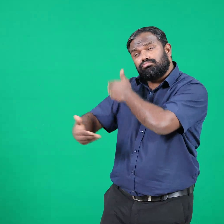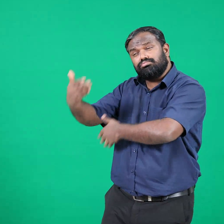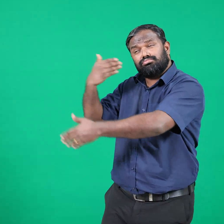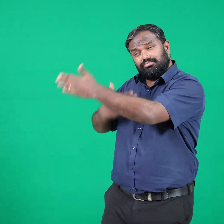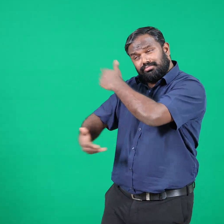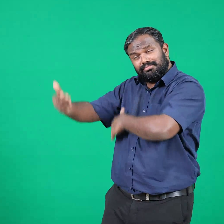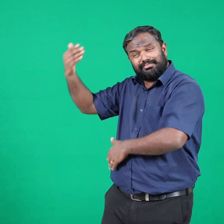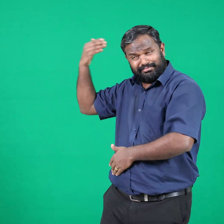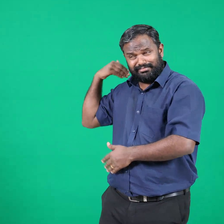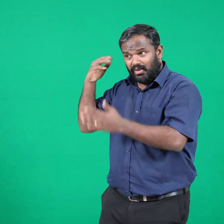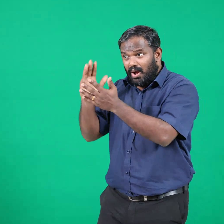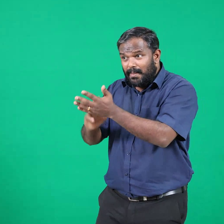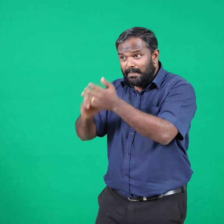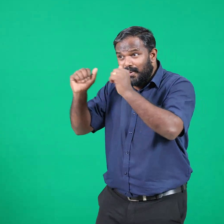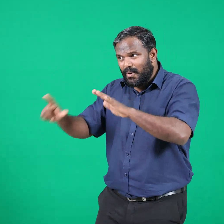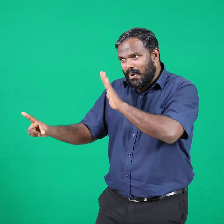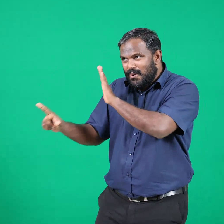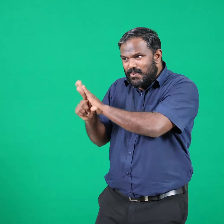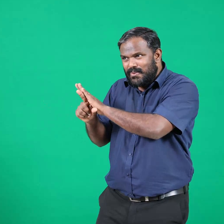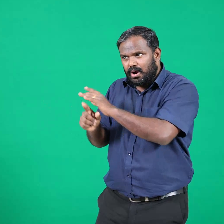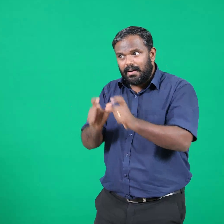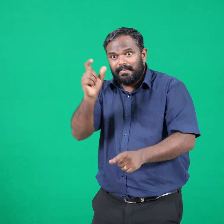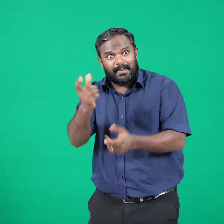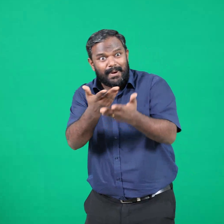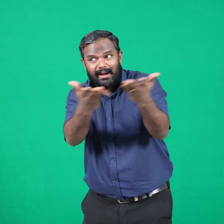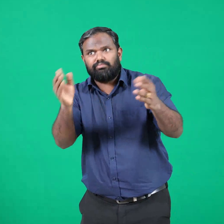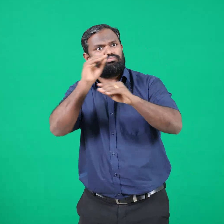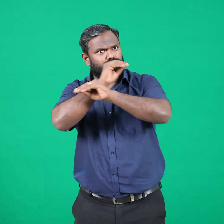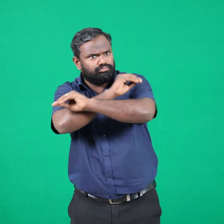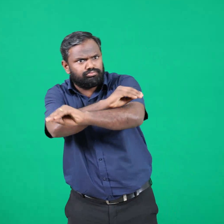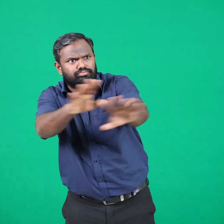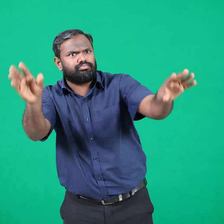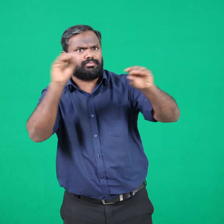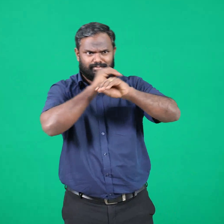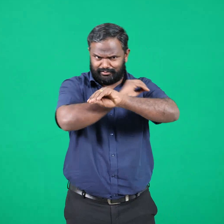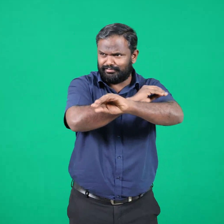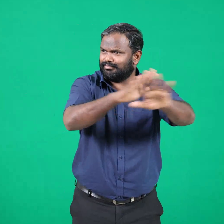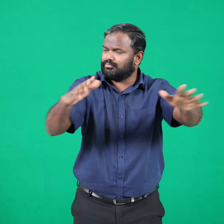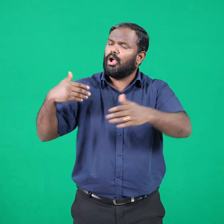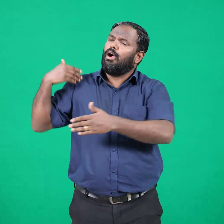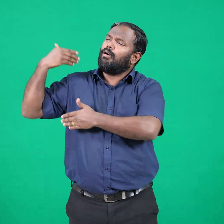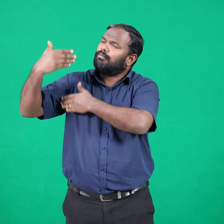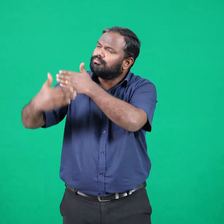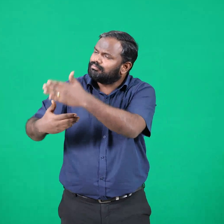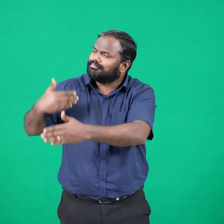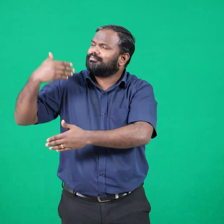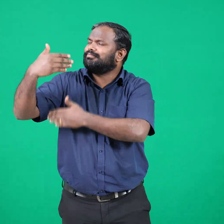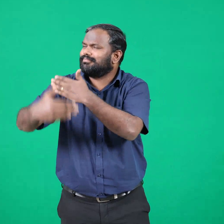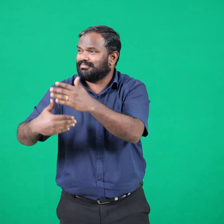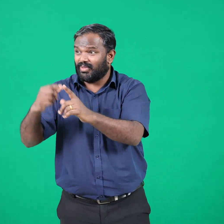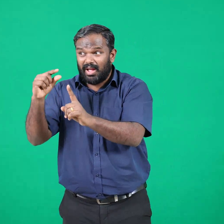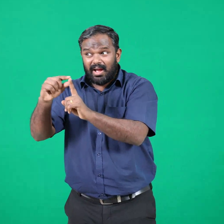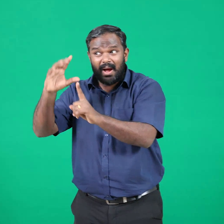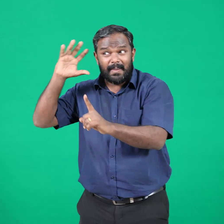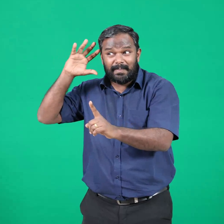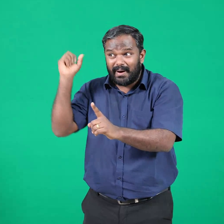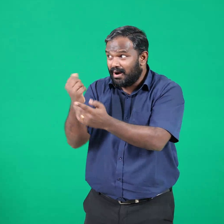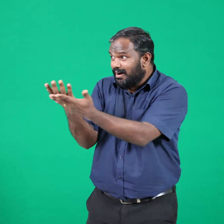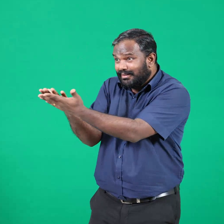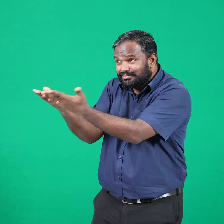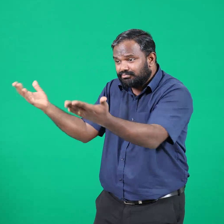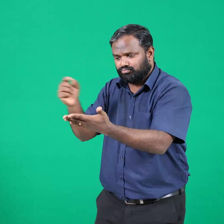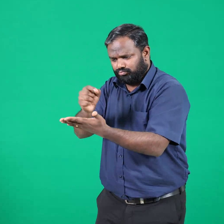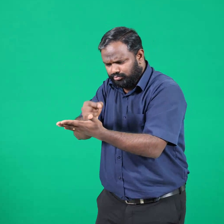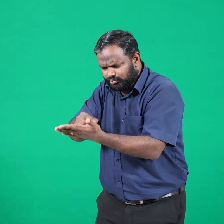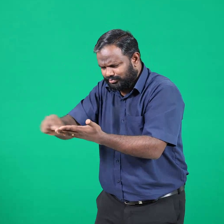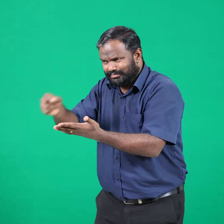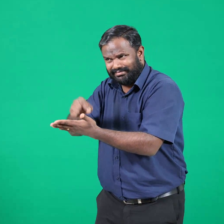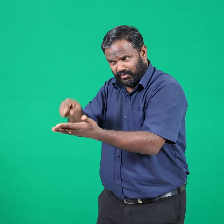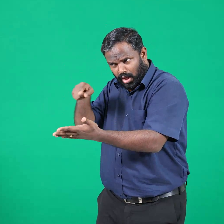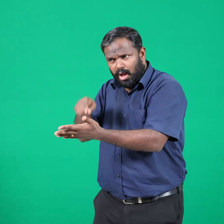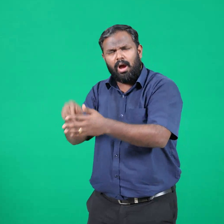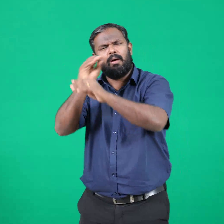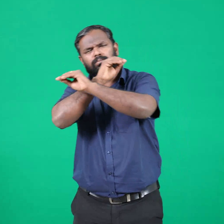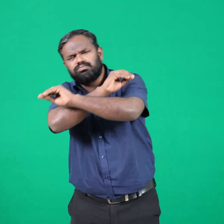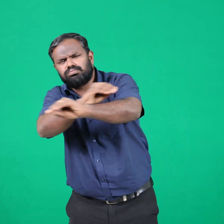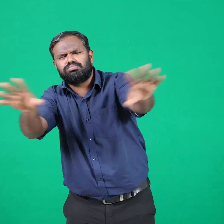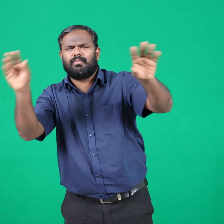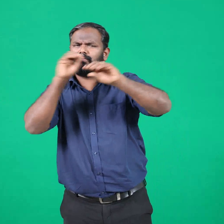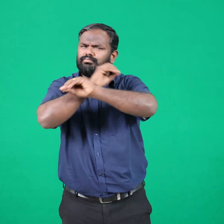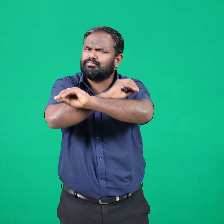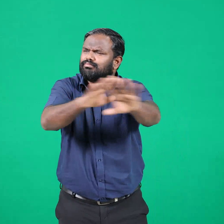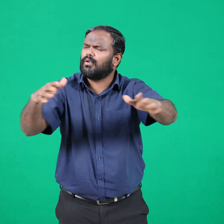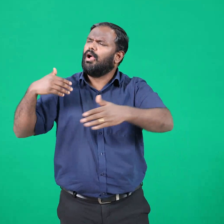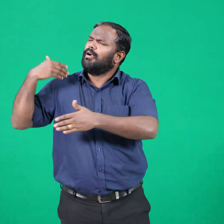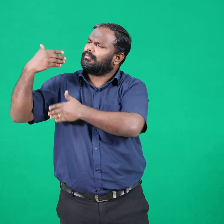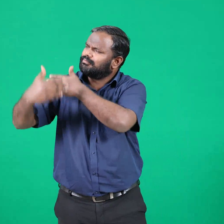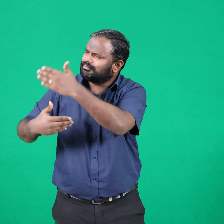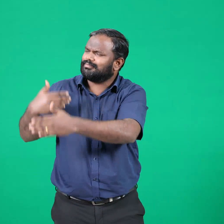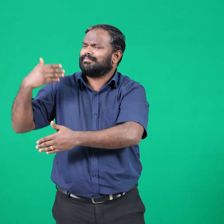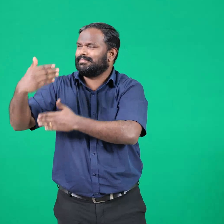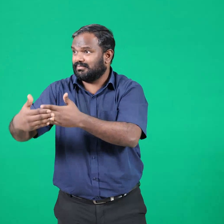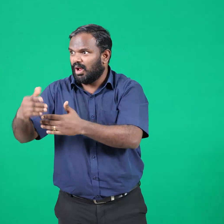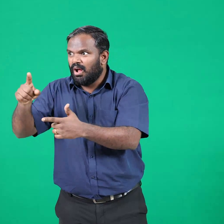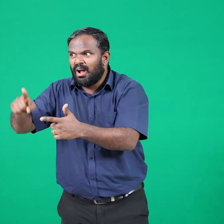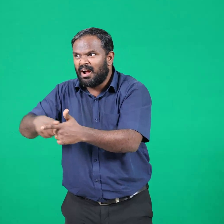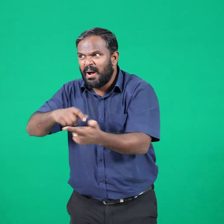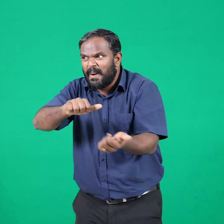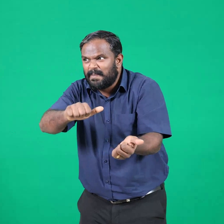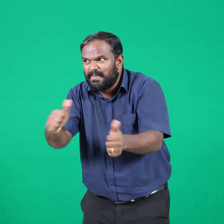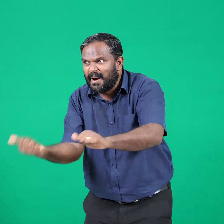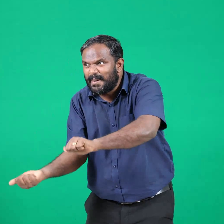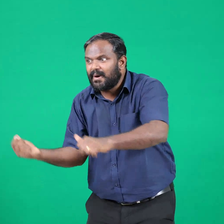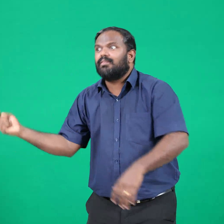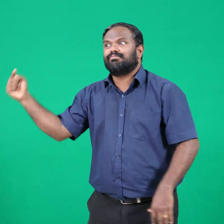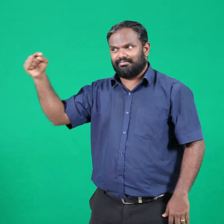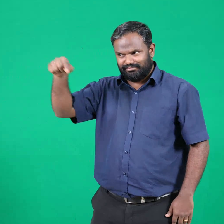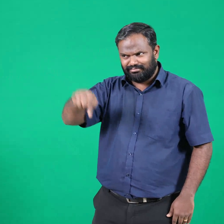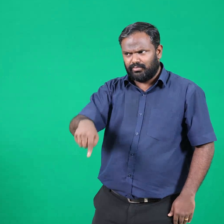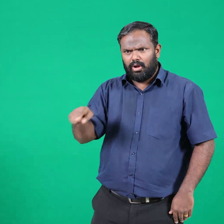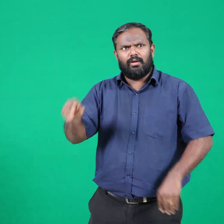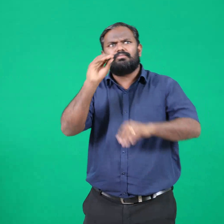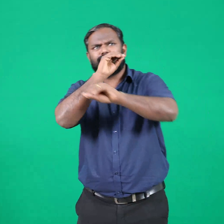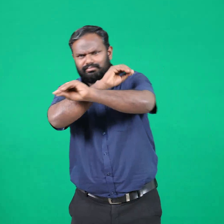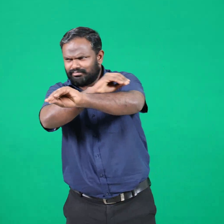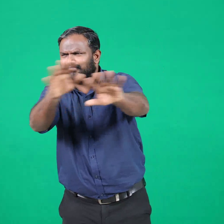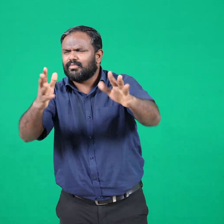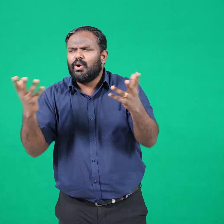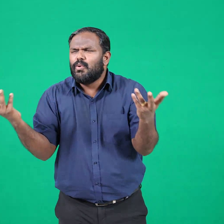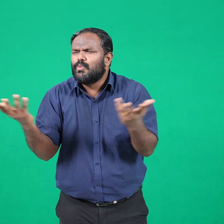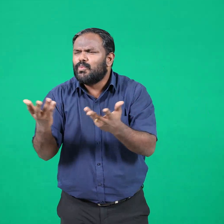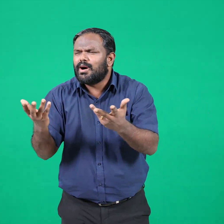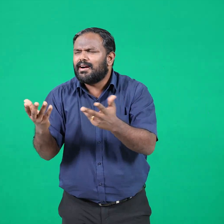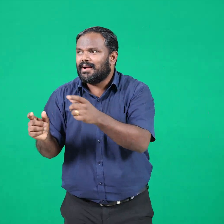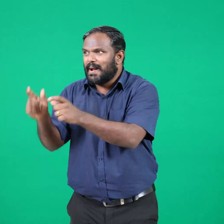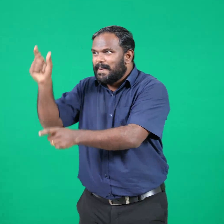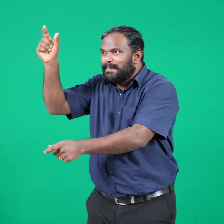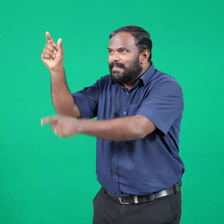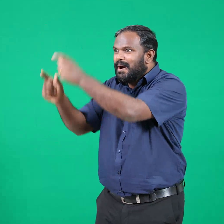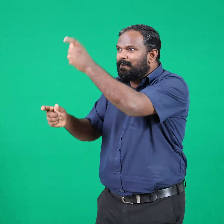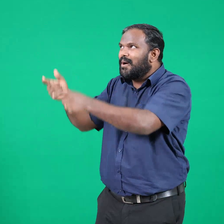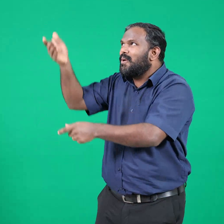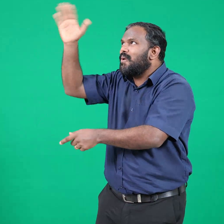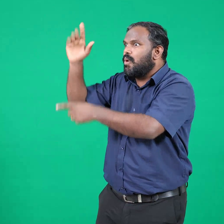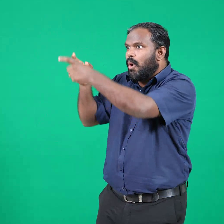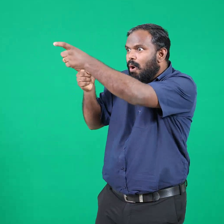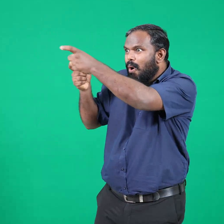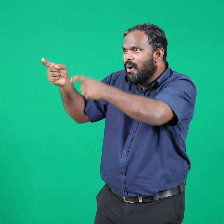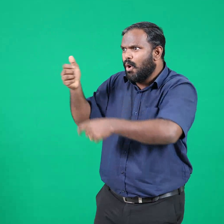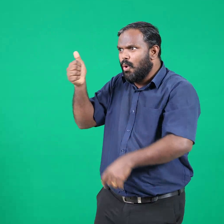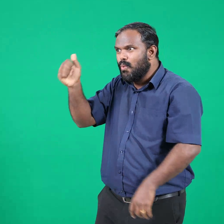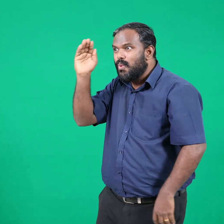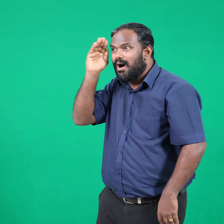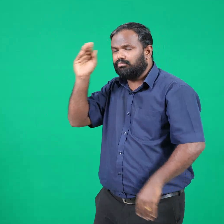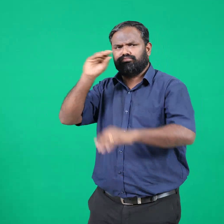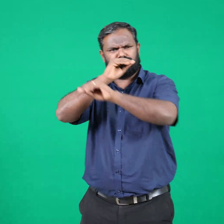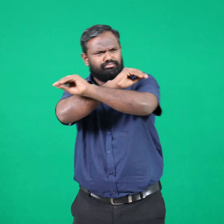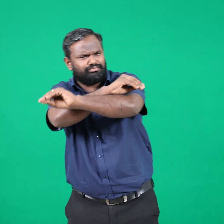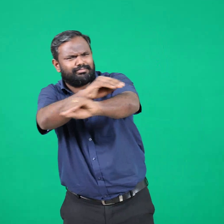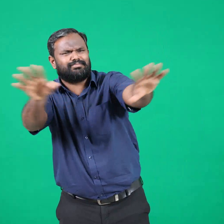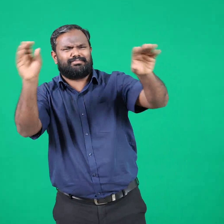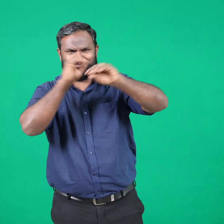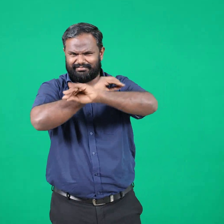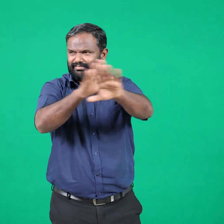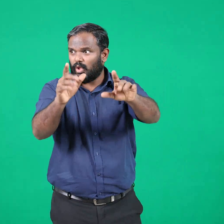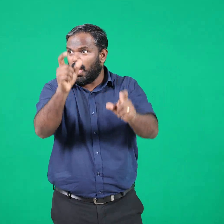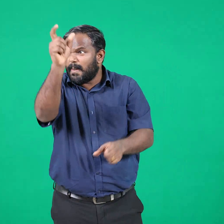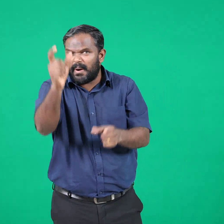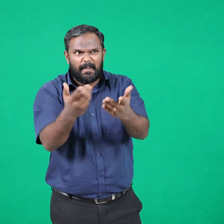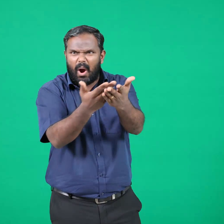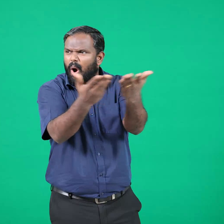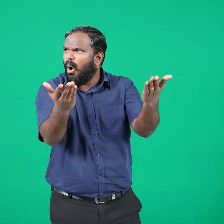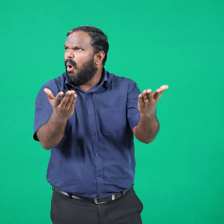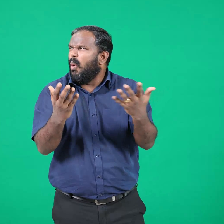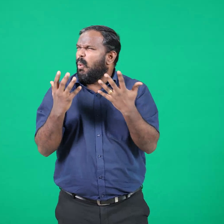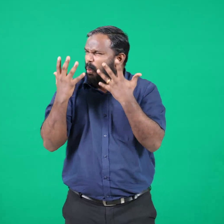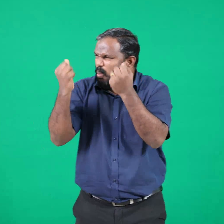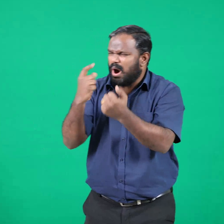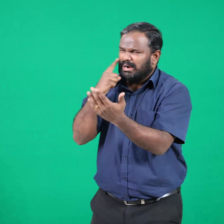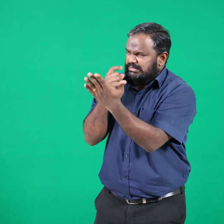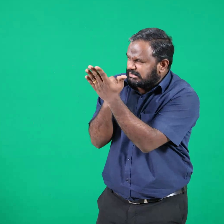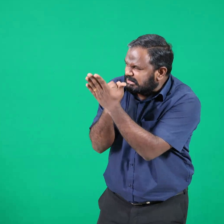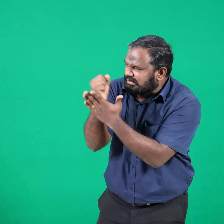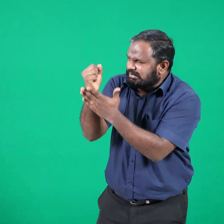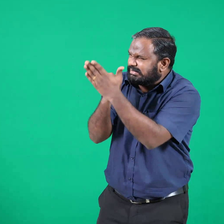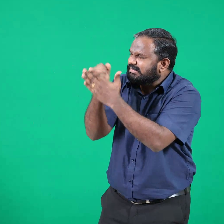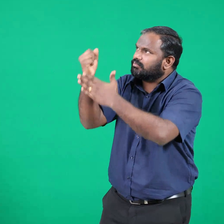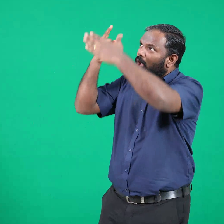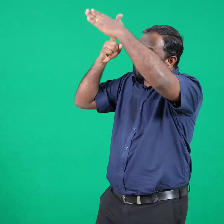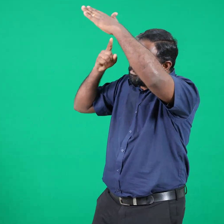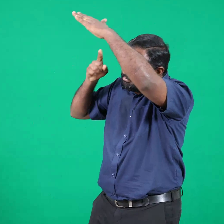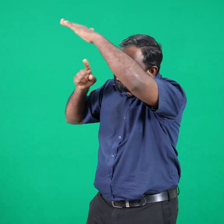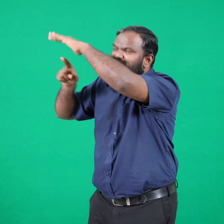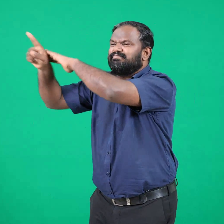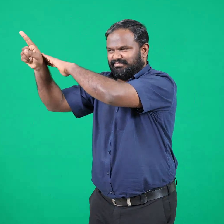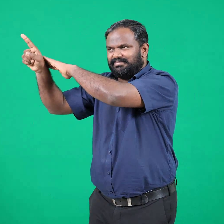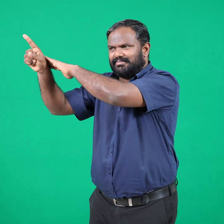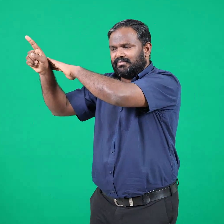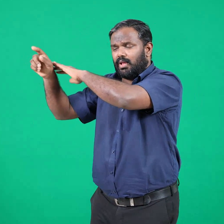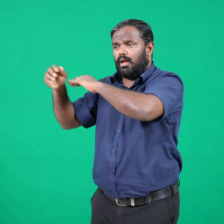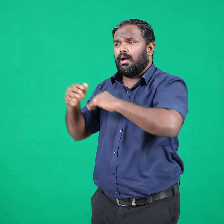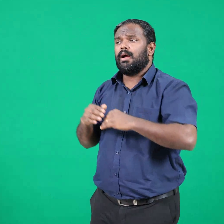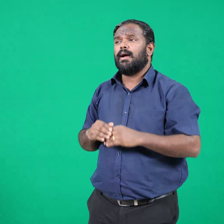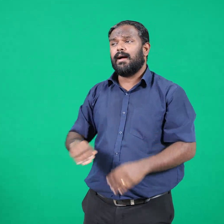Since that time, the gospel of the kingdom of God is being preached, and everyone is forcing his way into it.